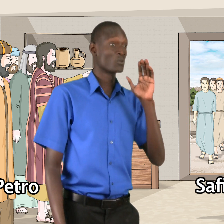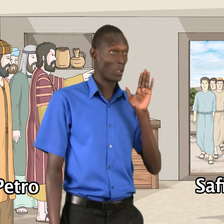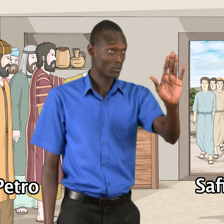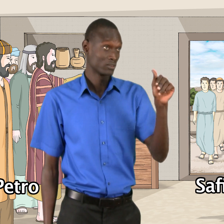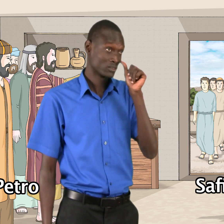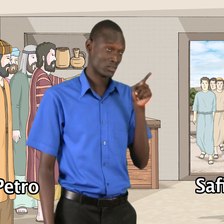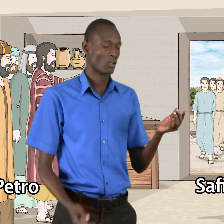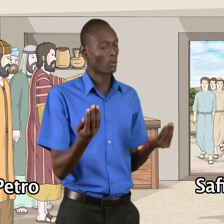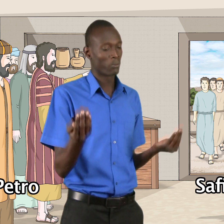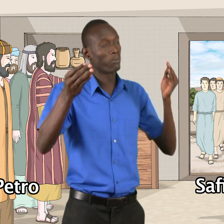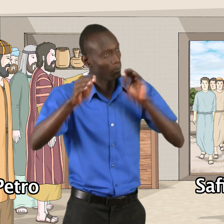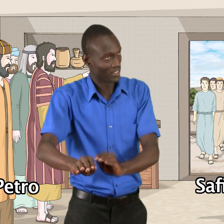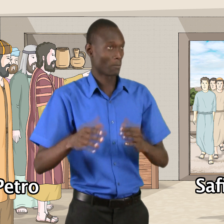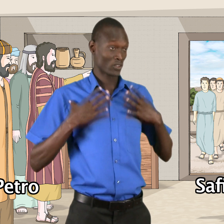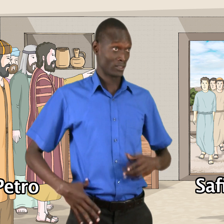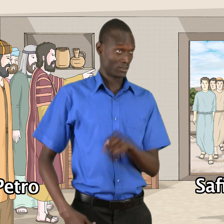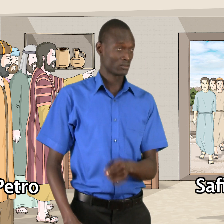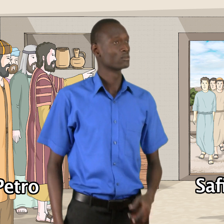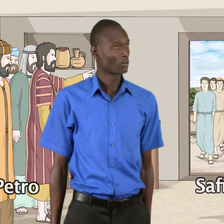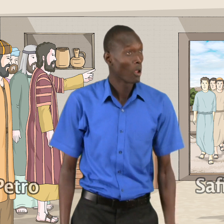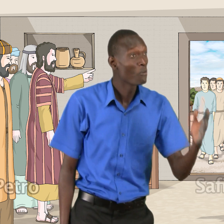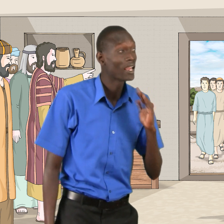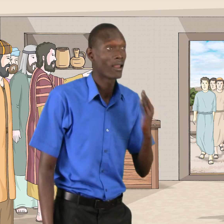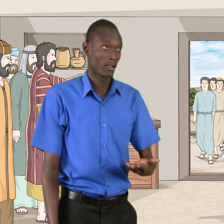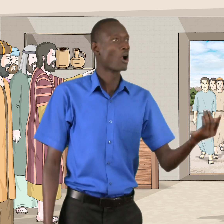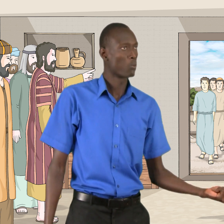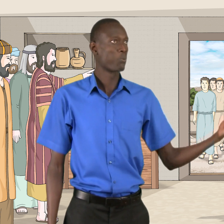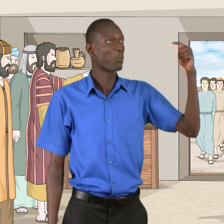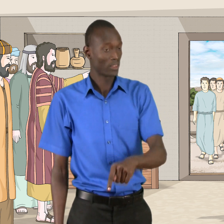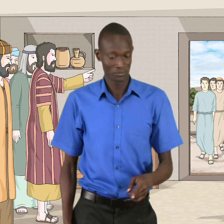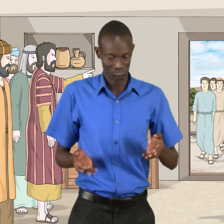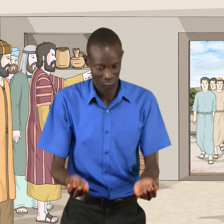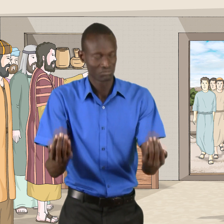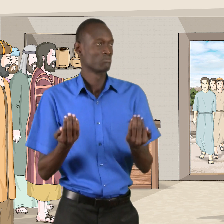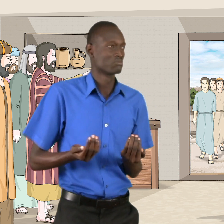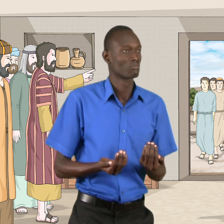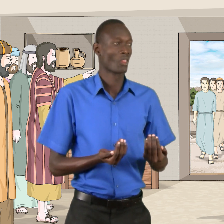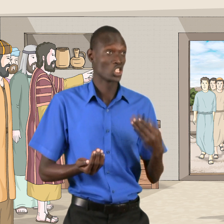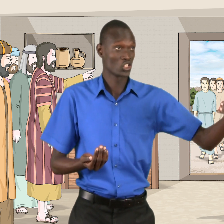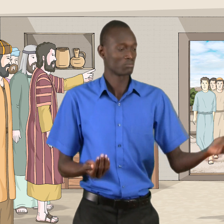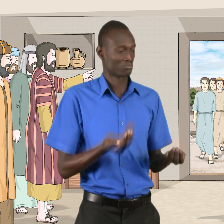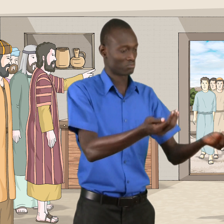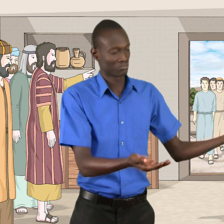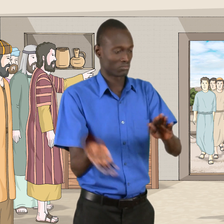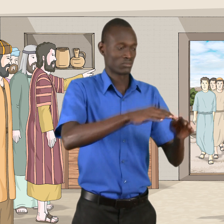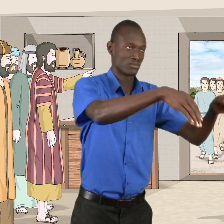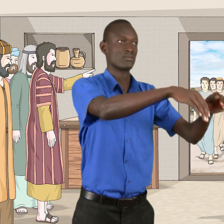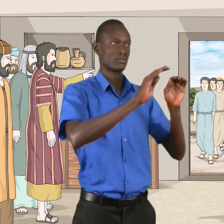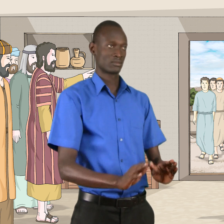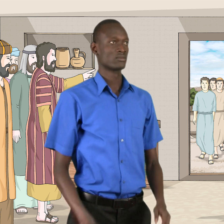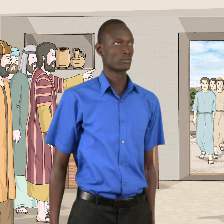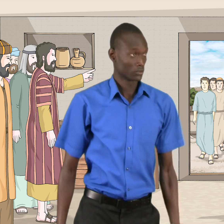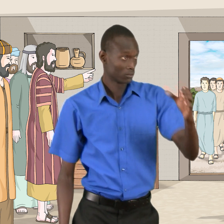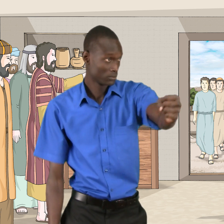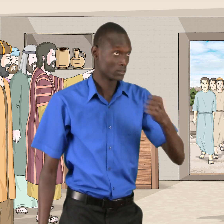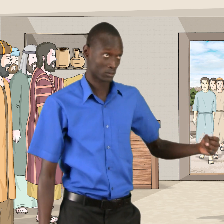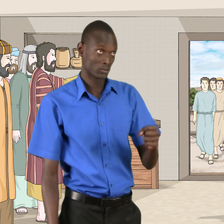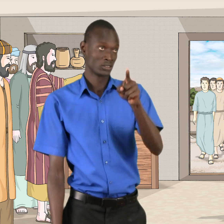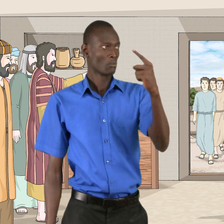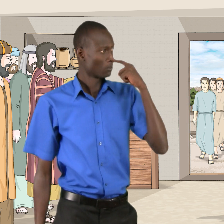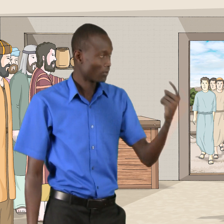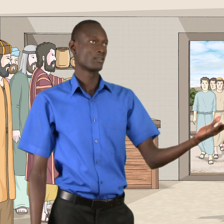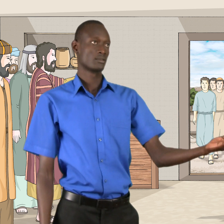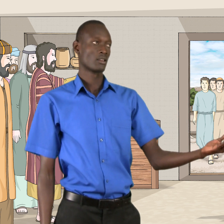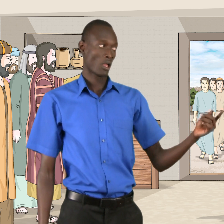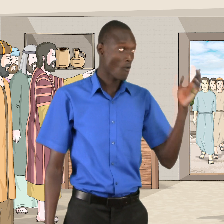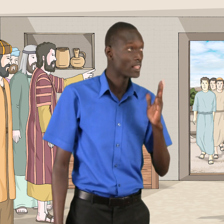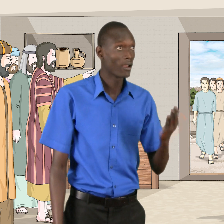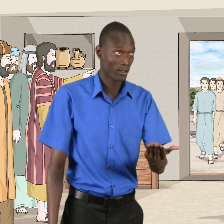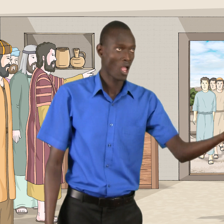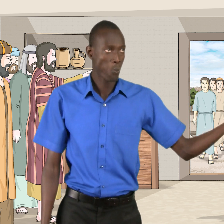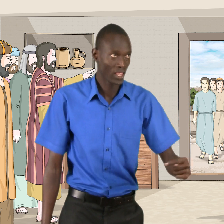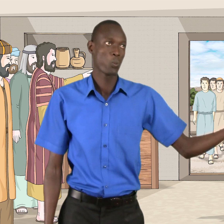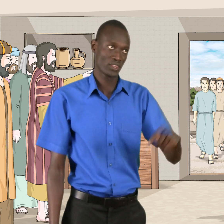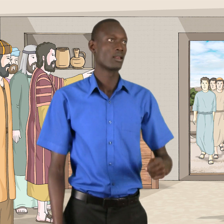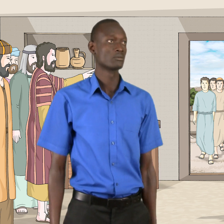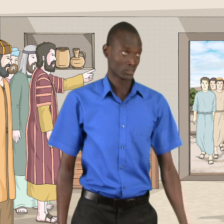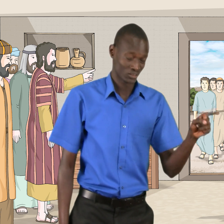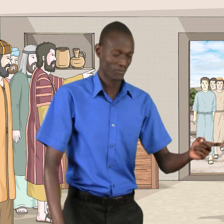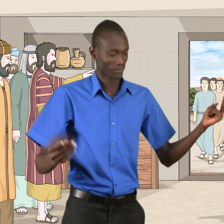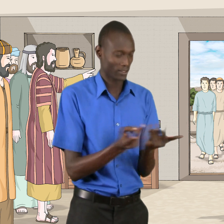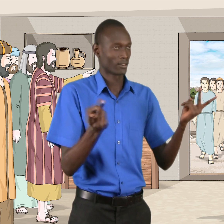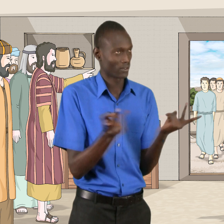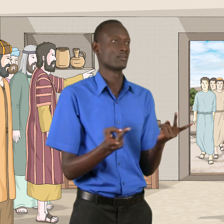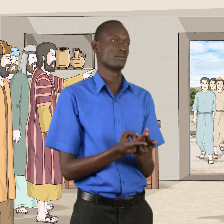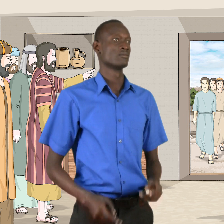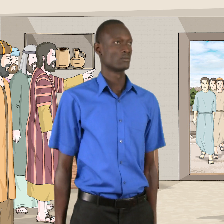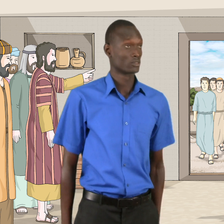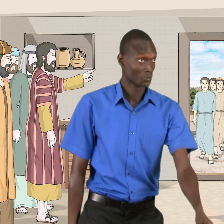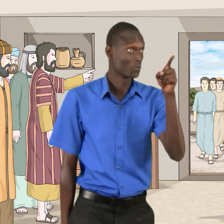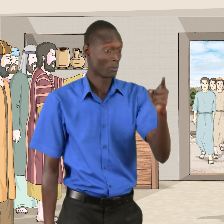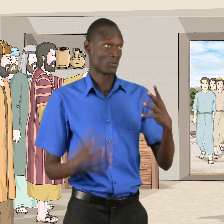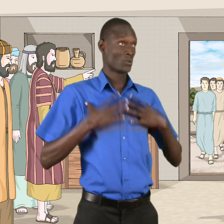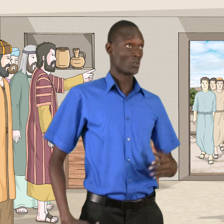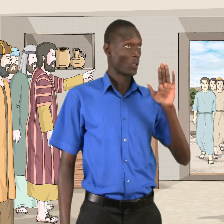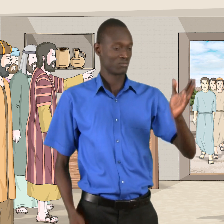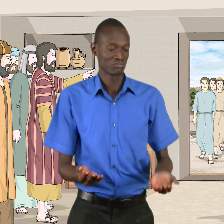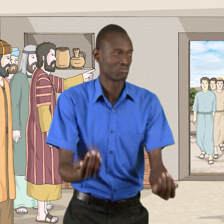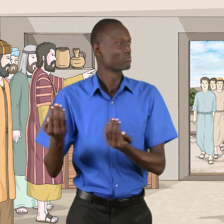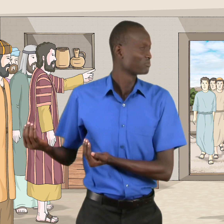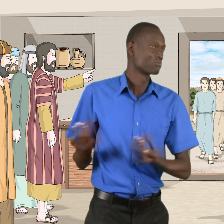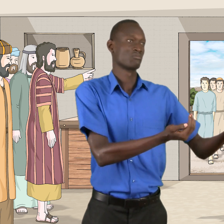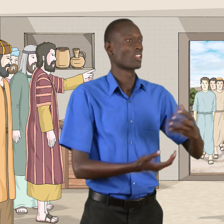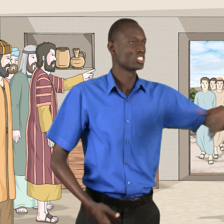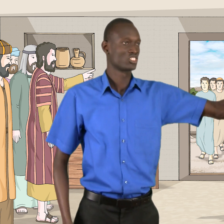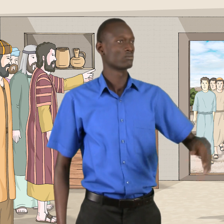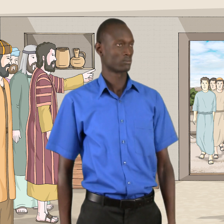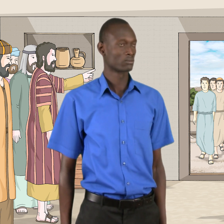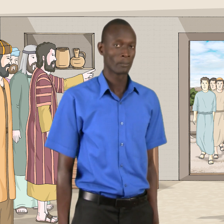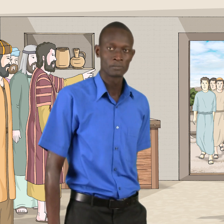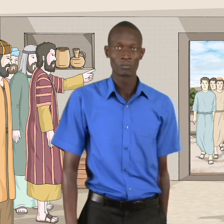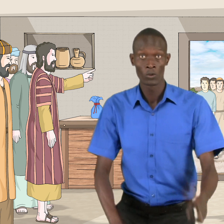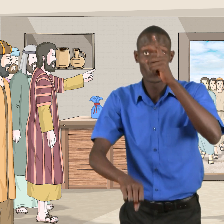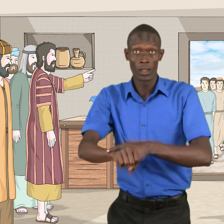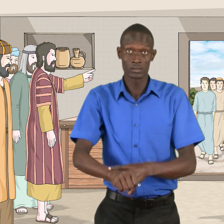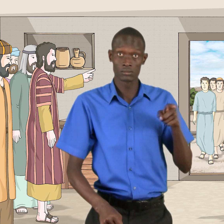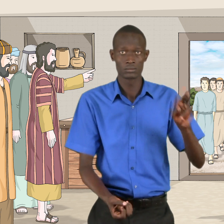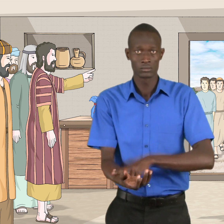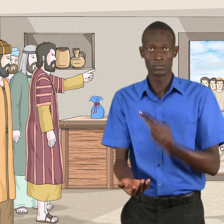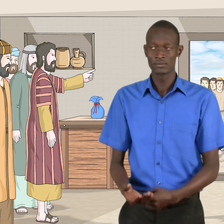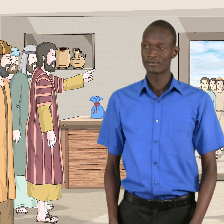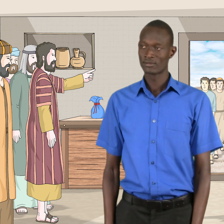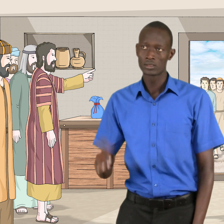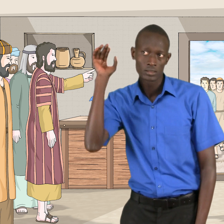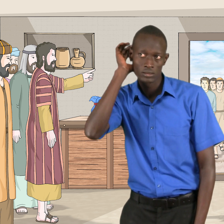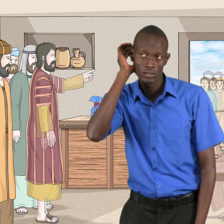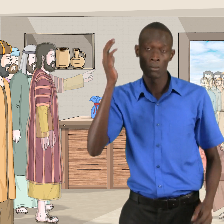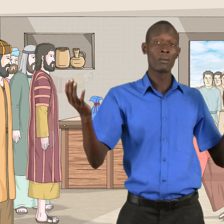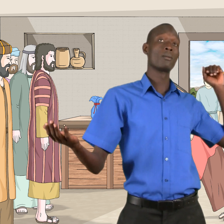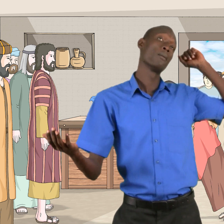“Look, the feet of the men who buried your husband are at the door, and they will carry you out also.”